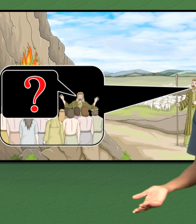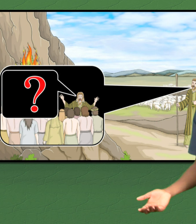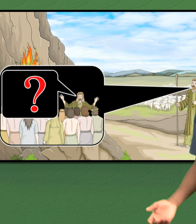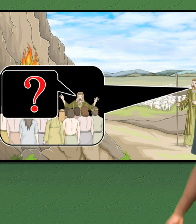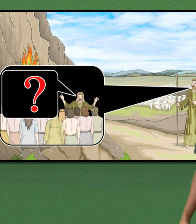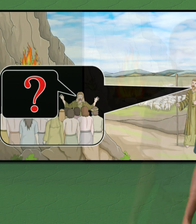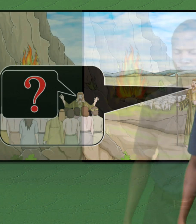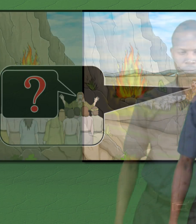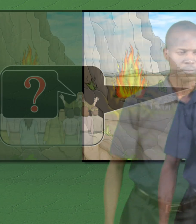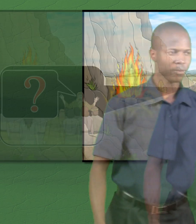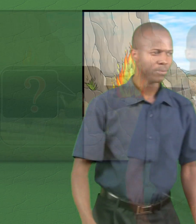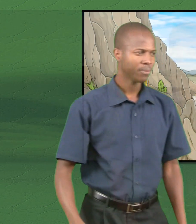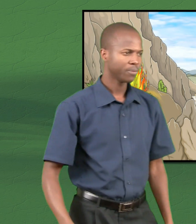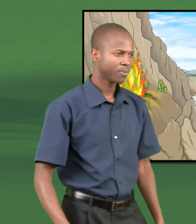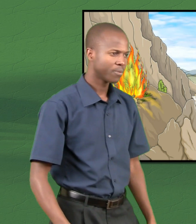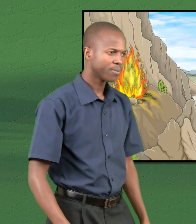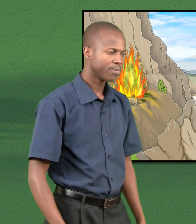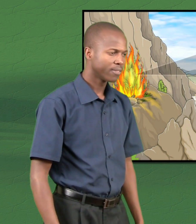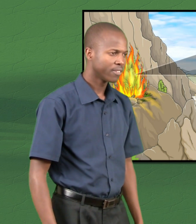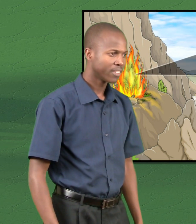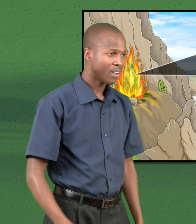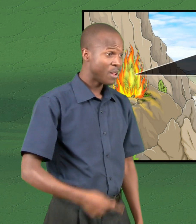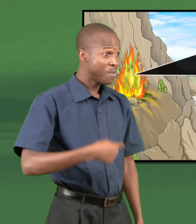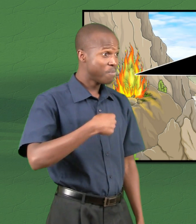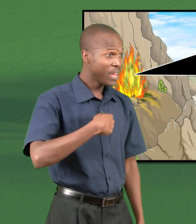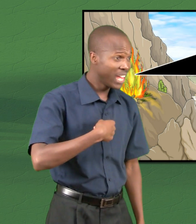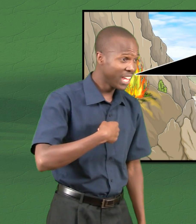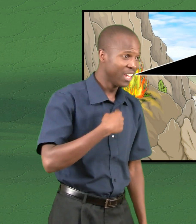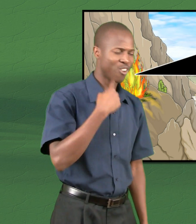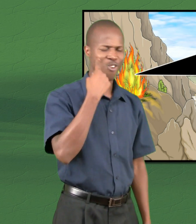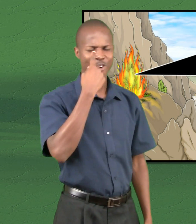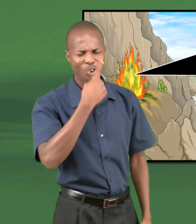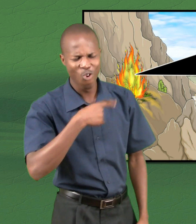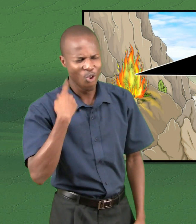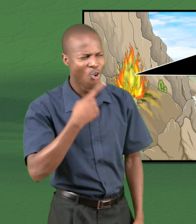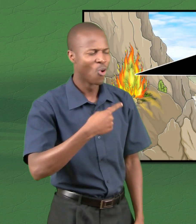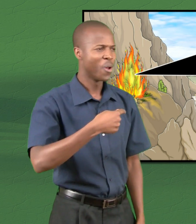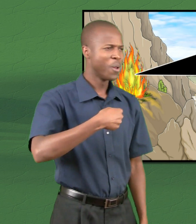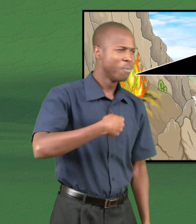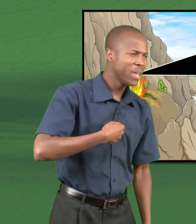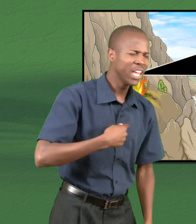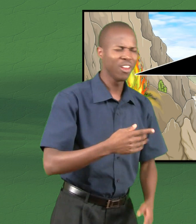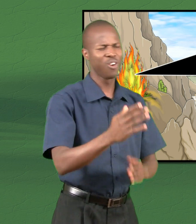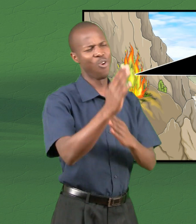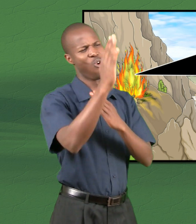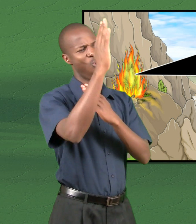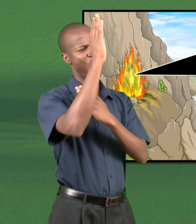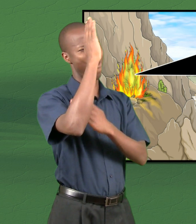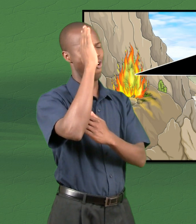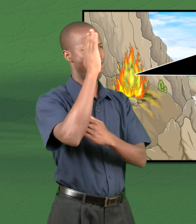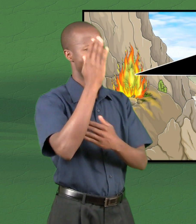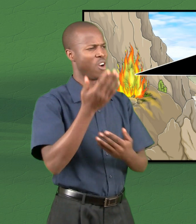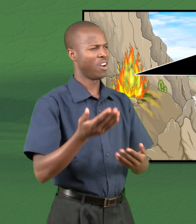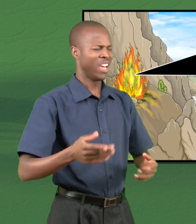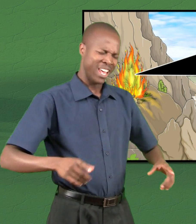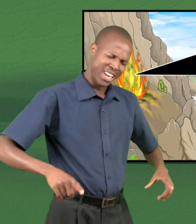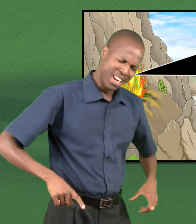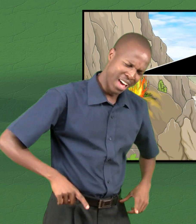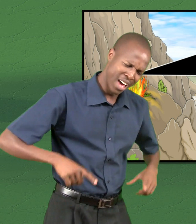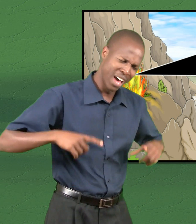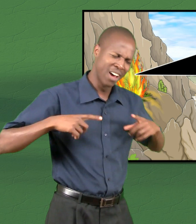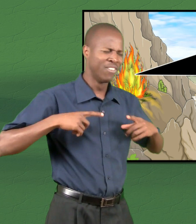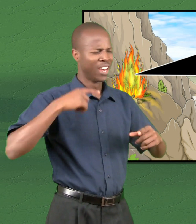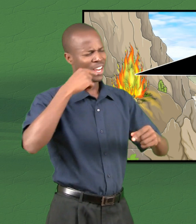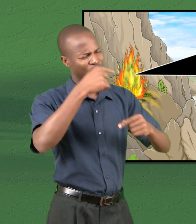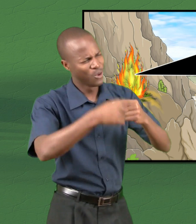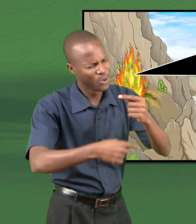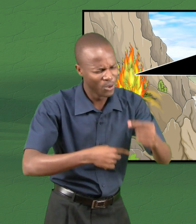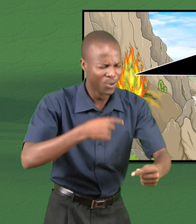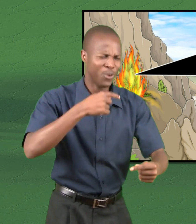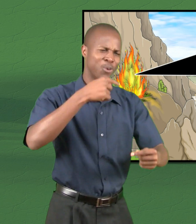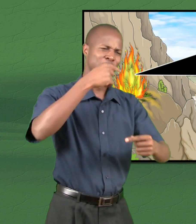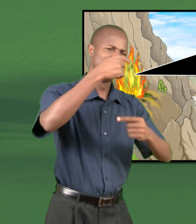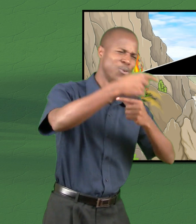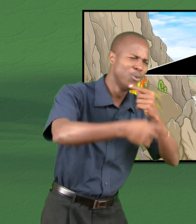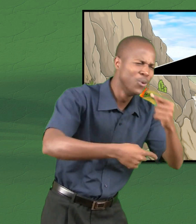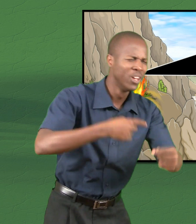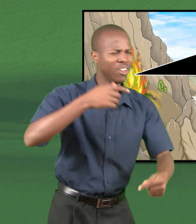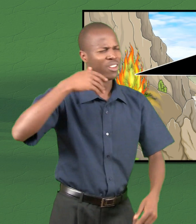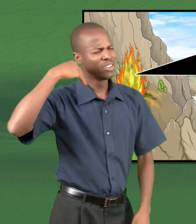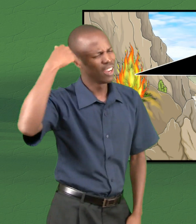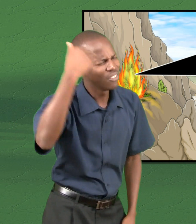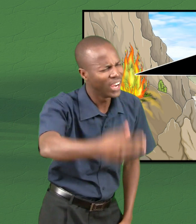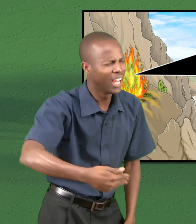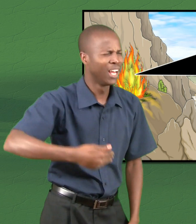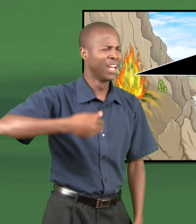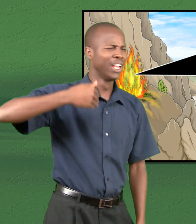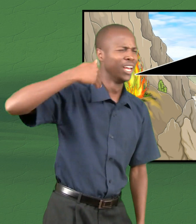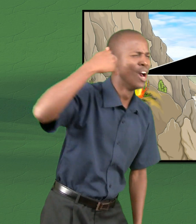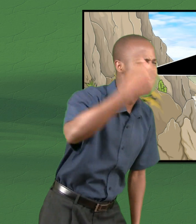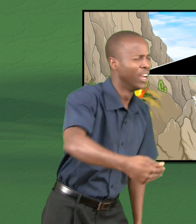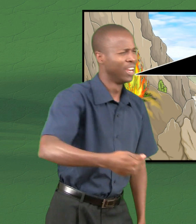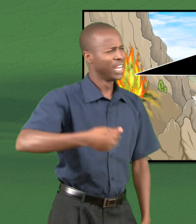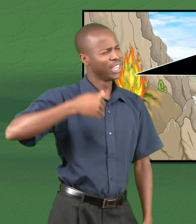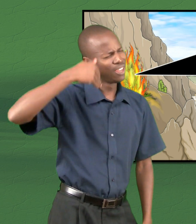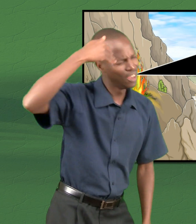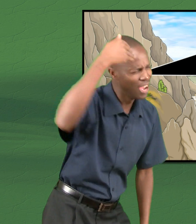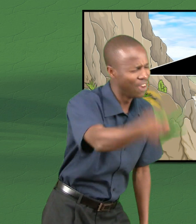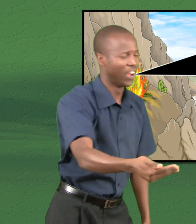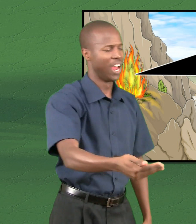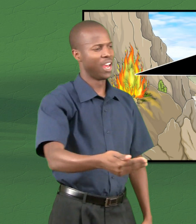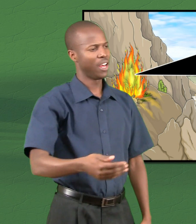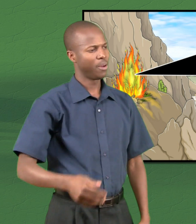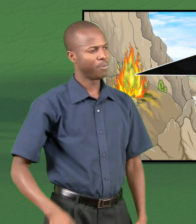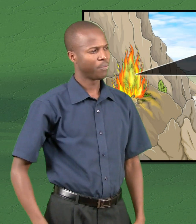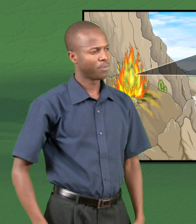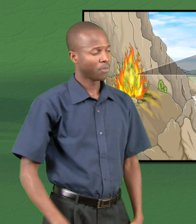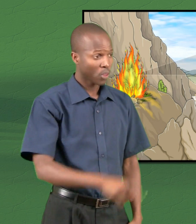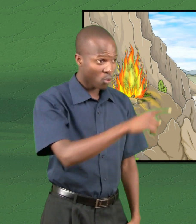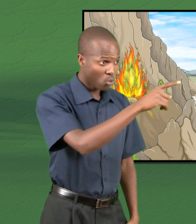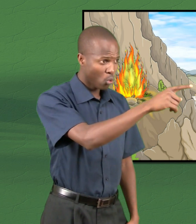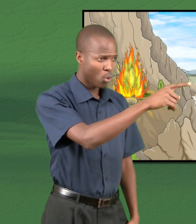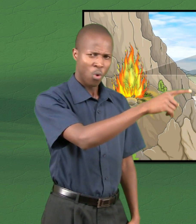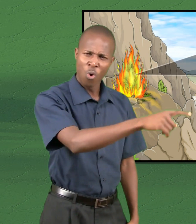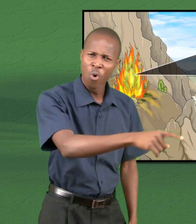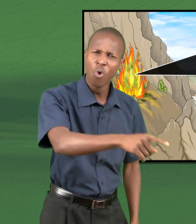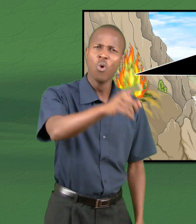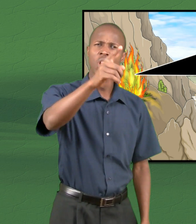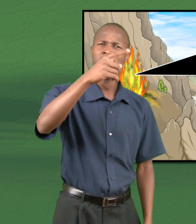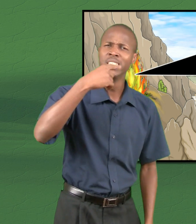What should I tell them?” God said to Moses, “I AM WHO I AM.